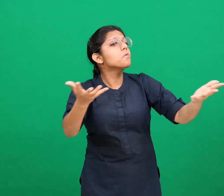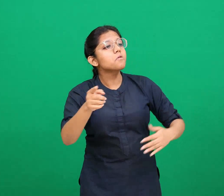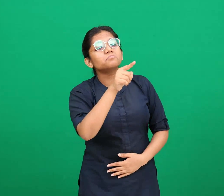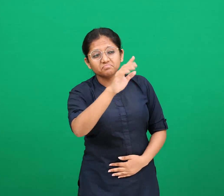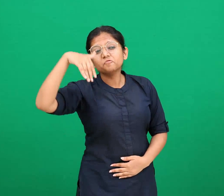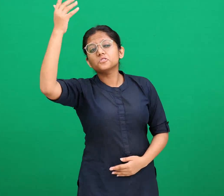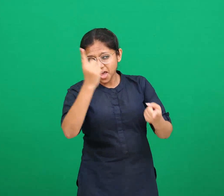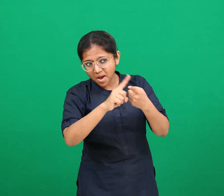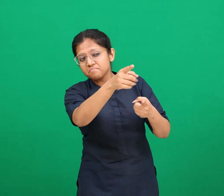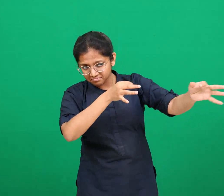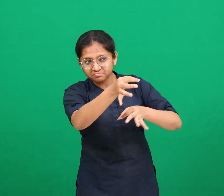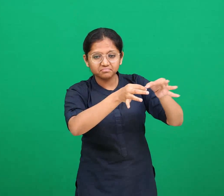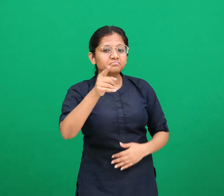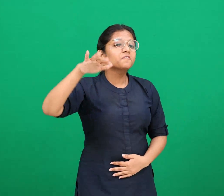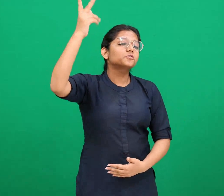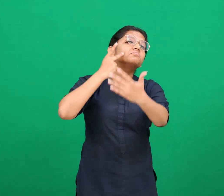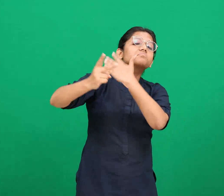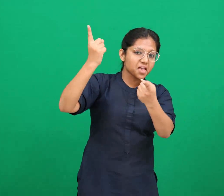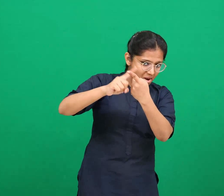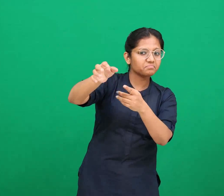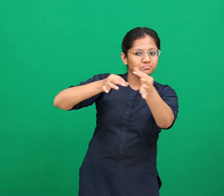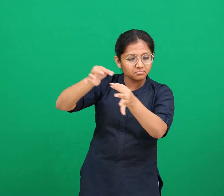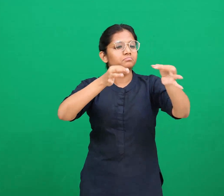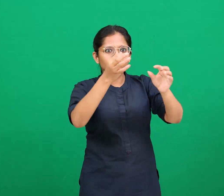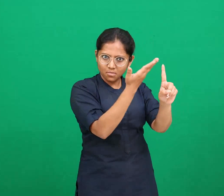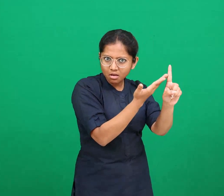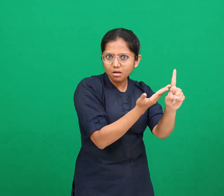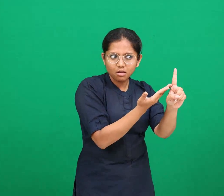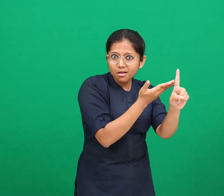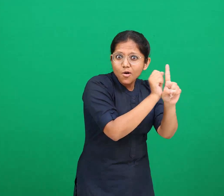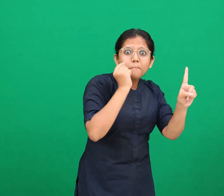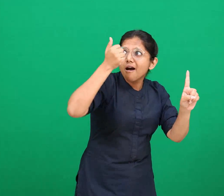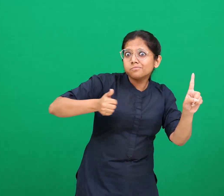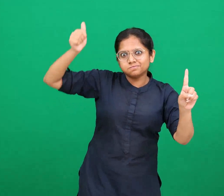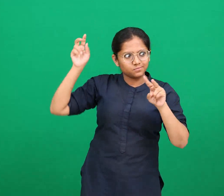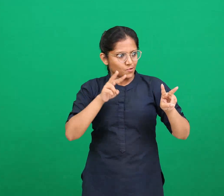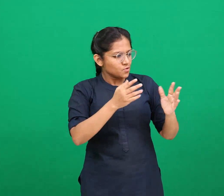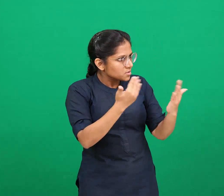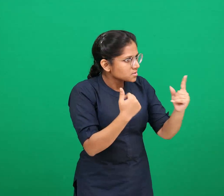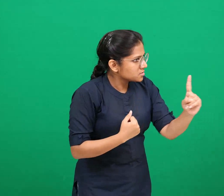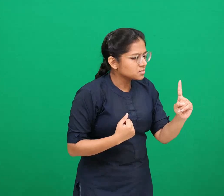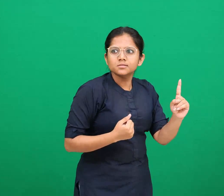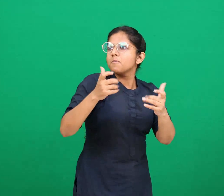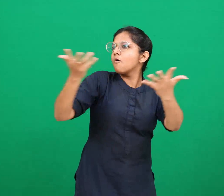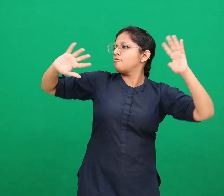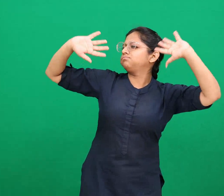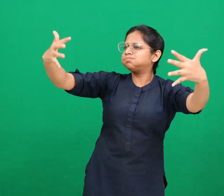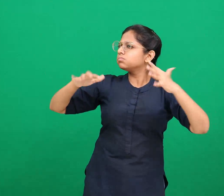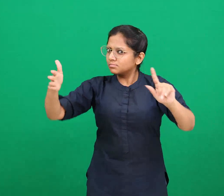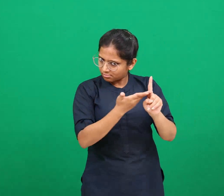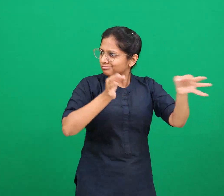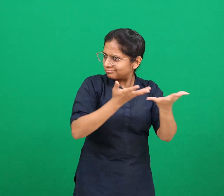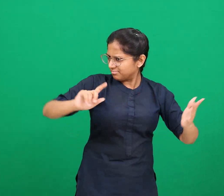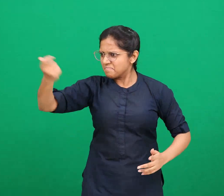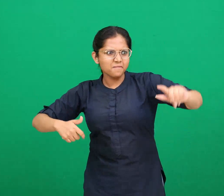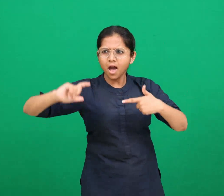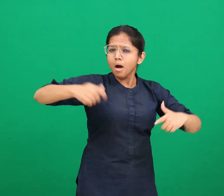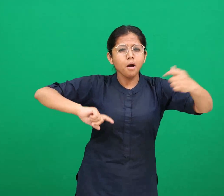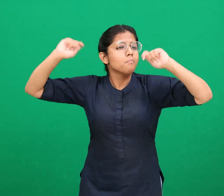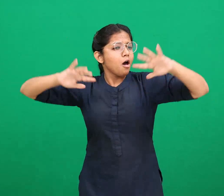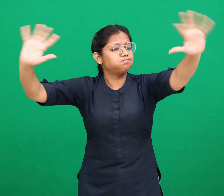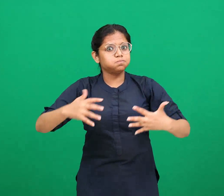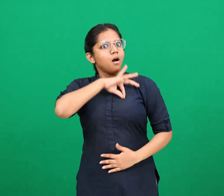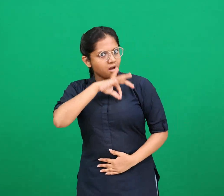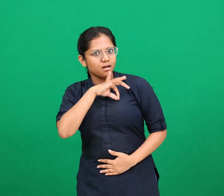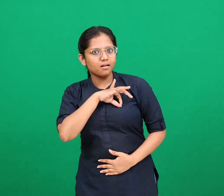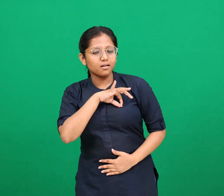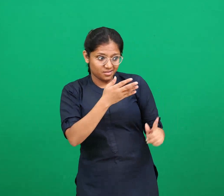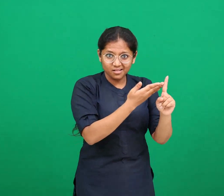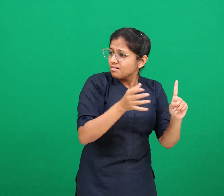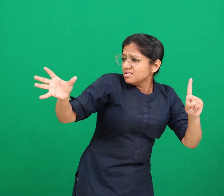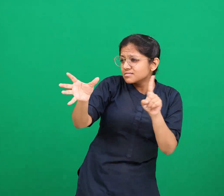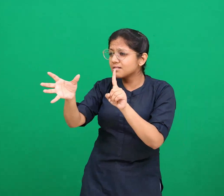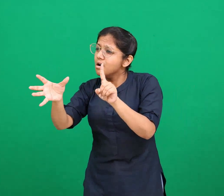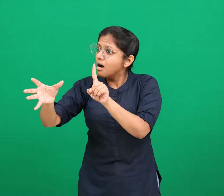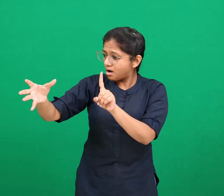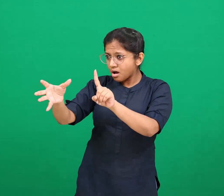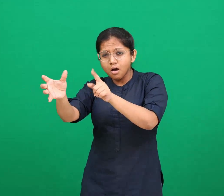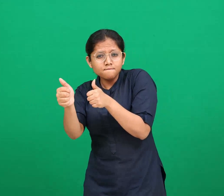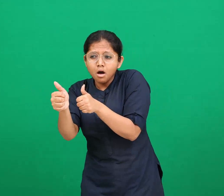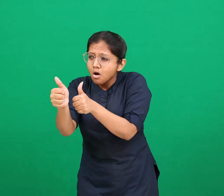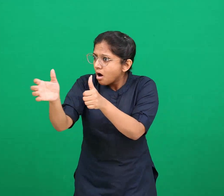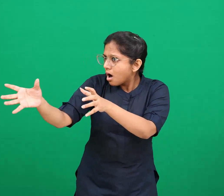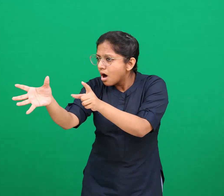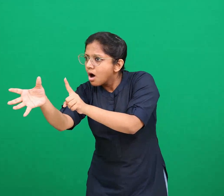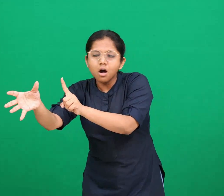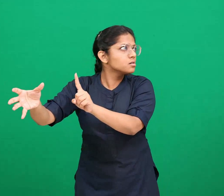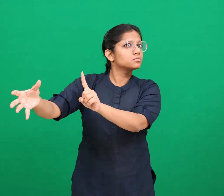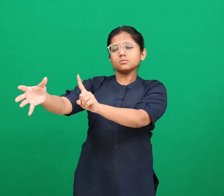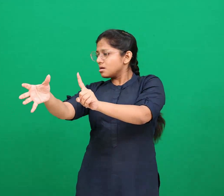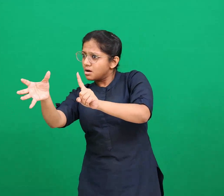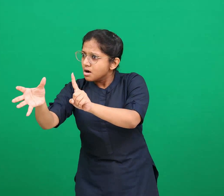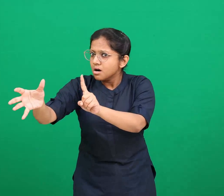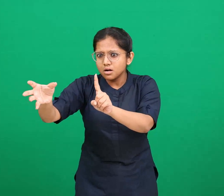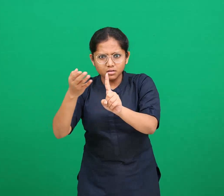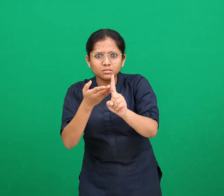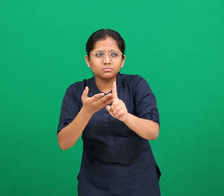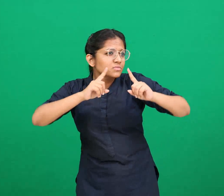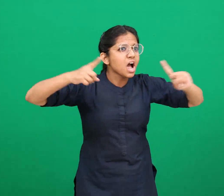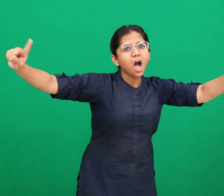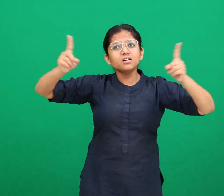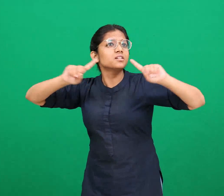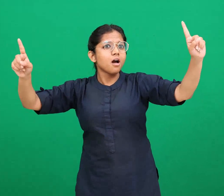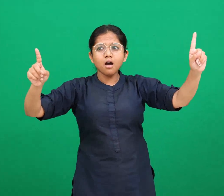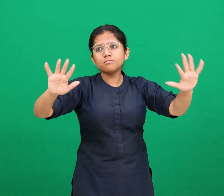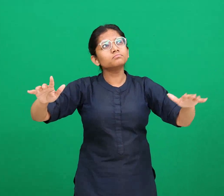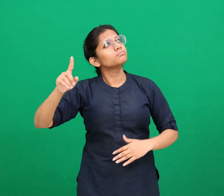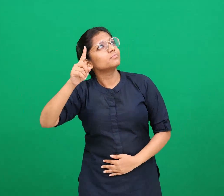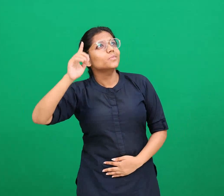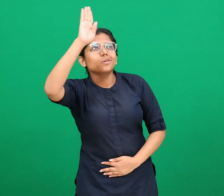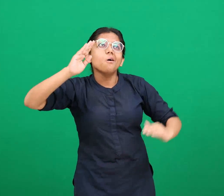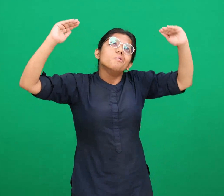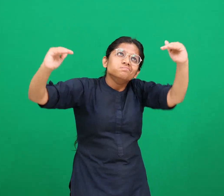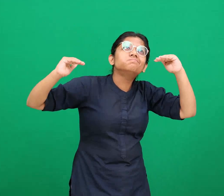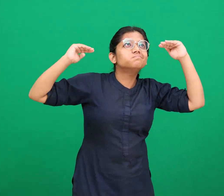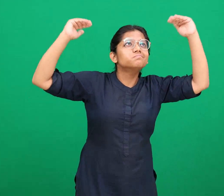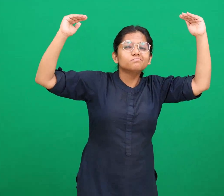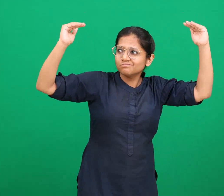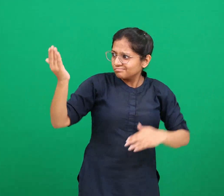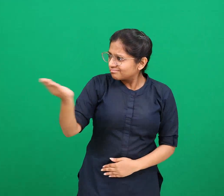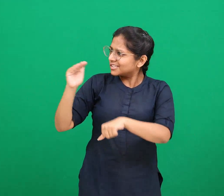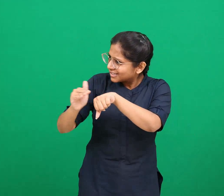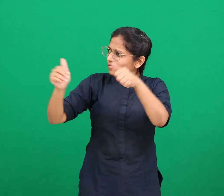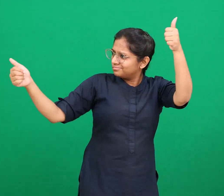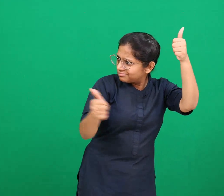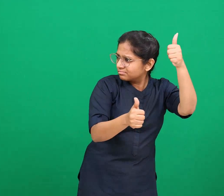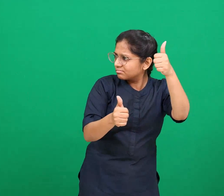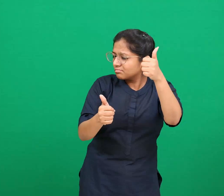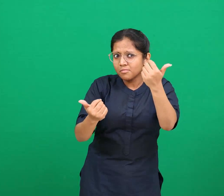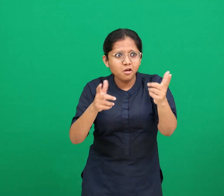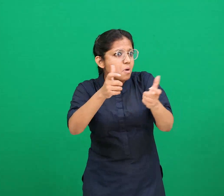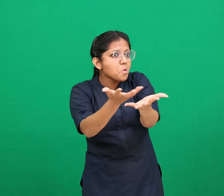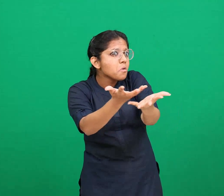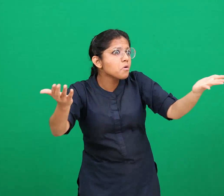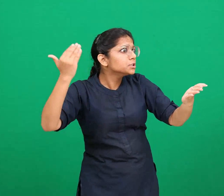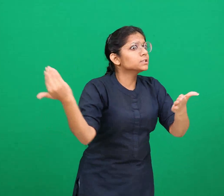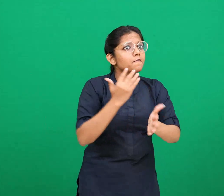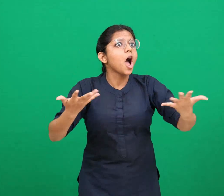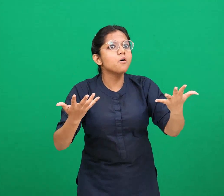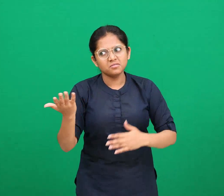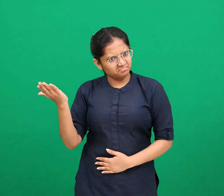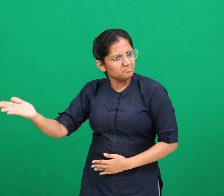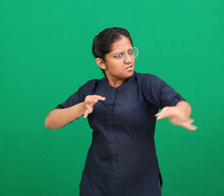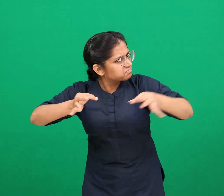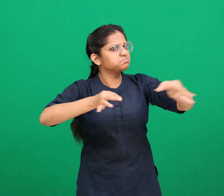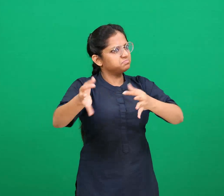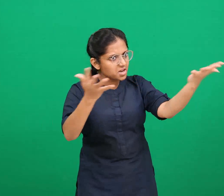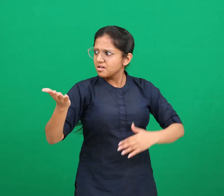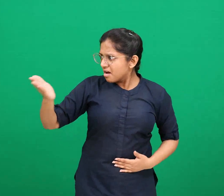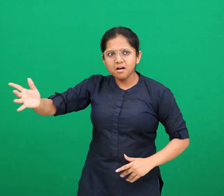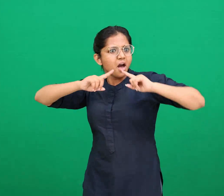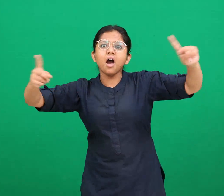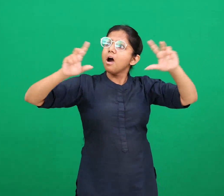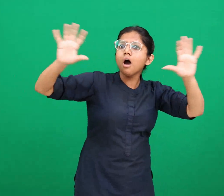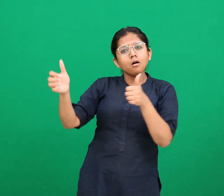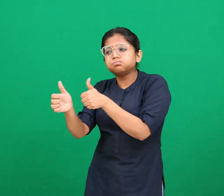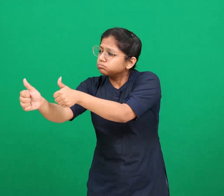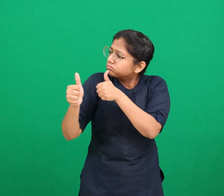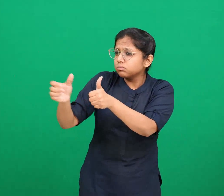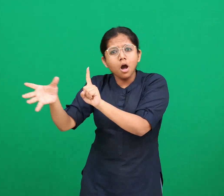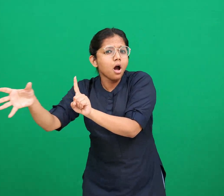This girl followed Paul and the rest of us, shouting, "These men are servants of the Most High God, who are proclaiming to you the way of salvation!" She continued this for many days.